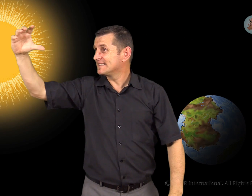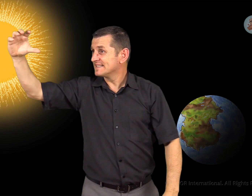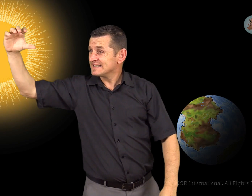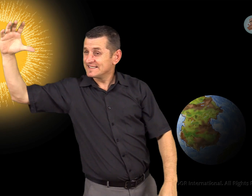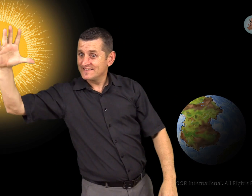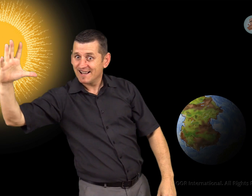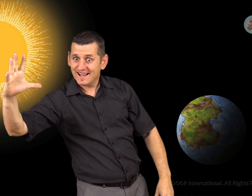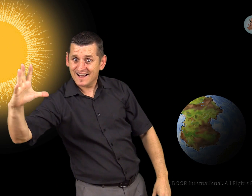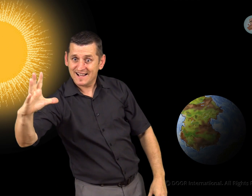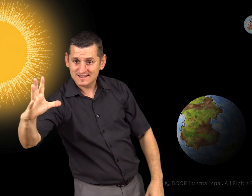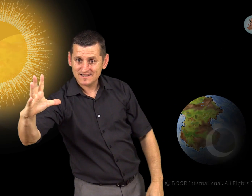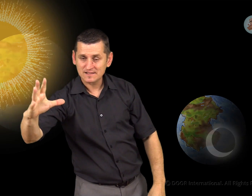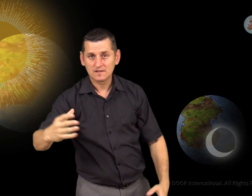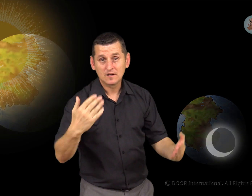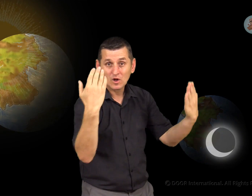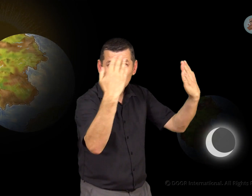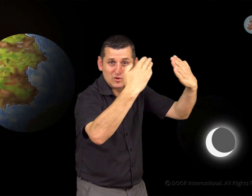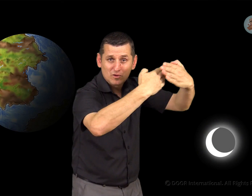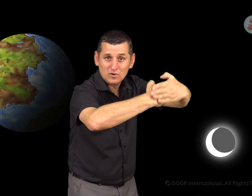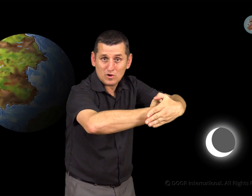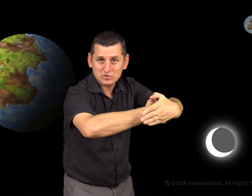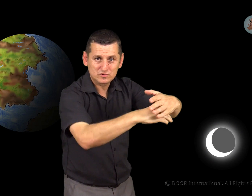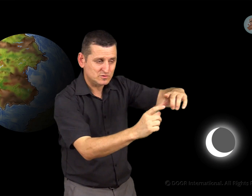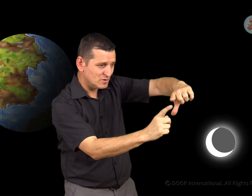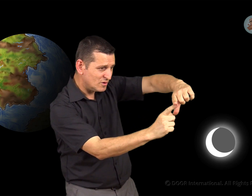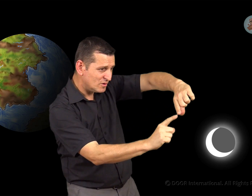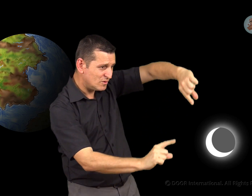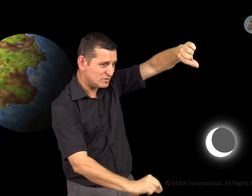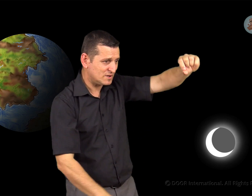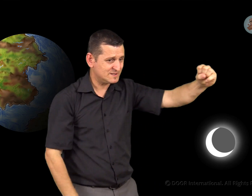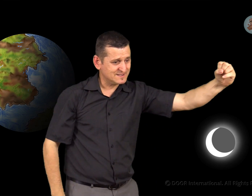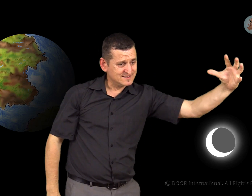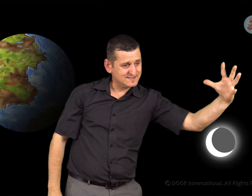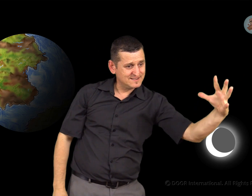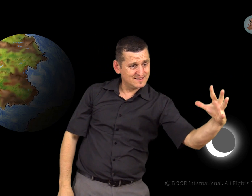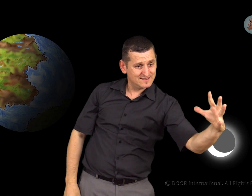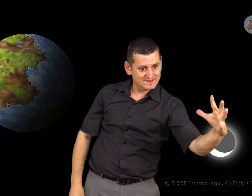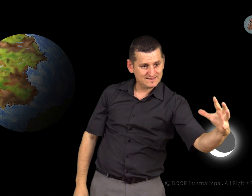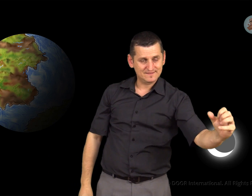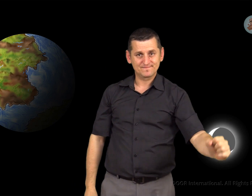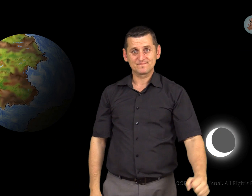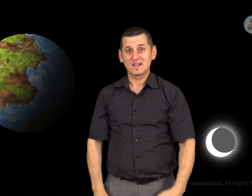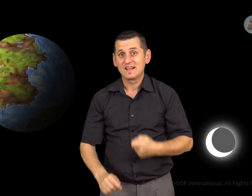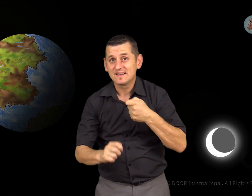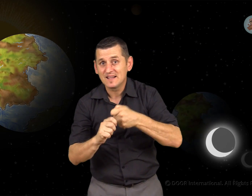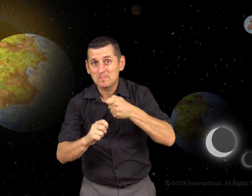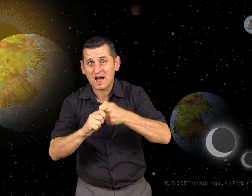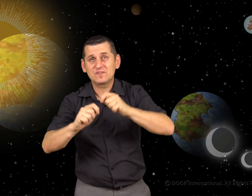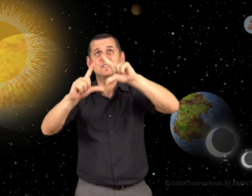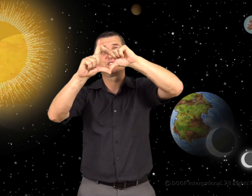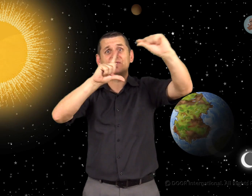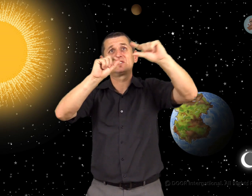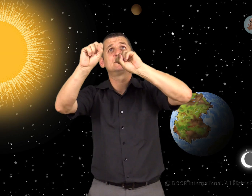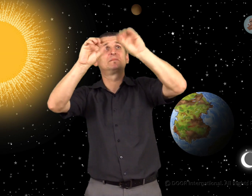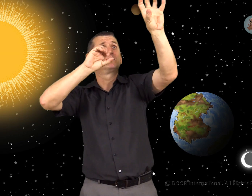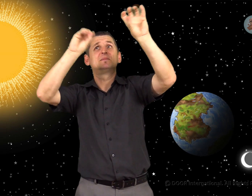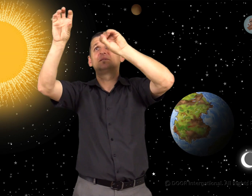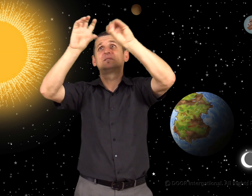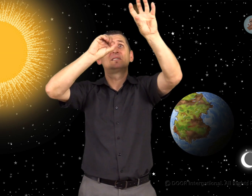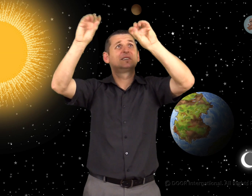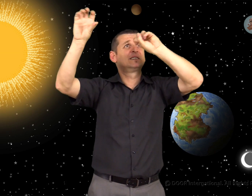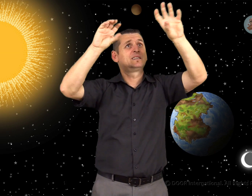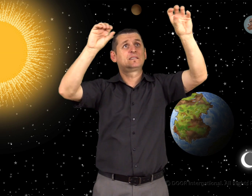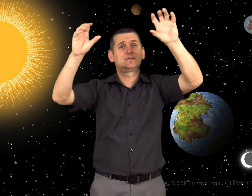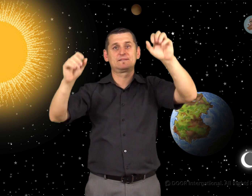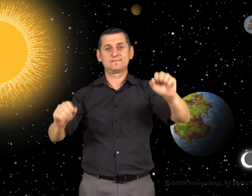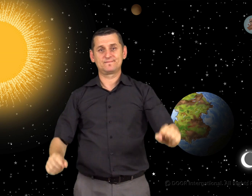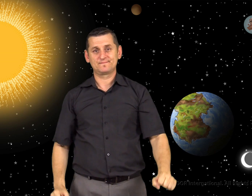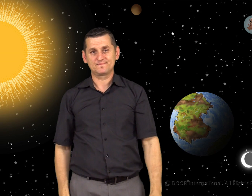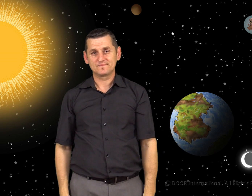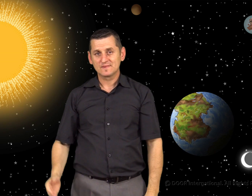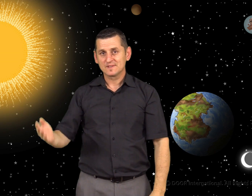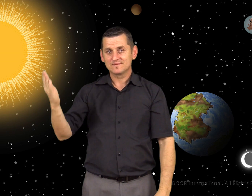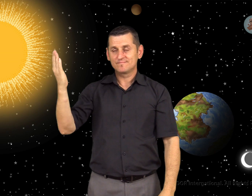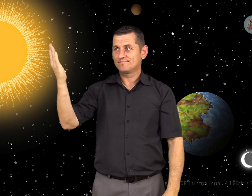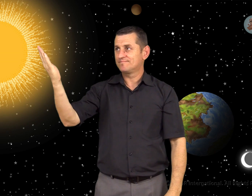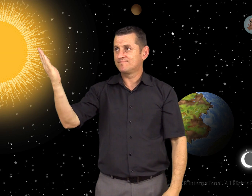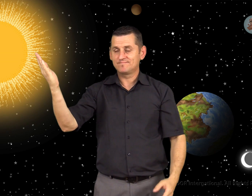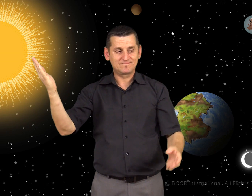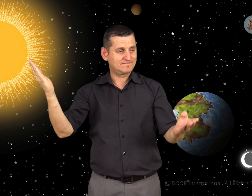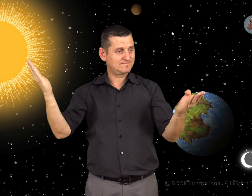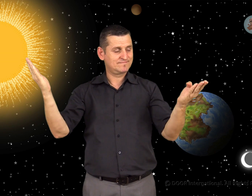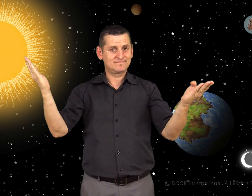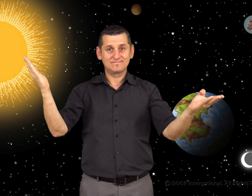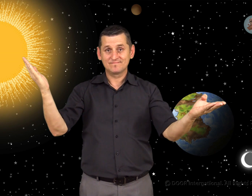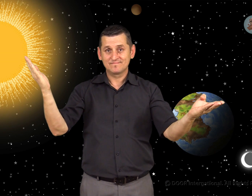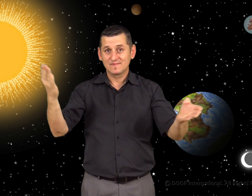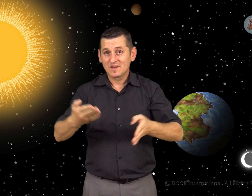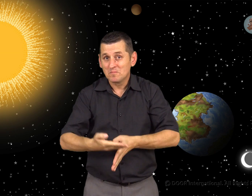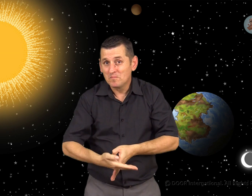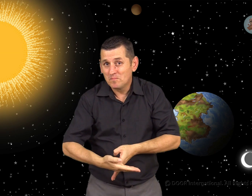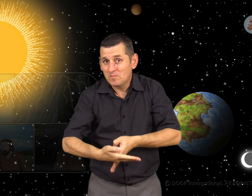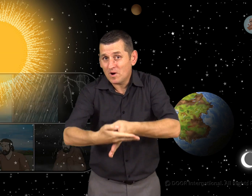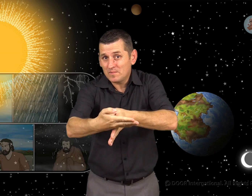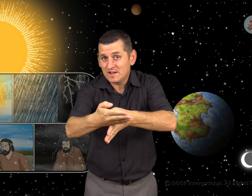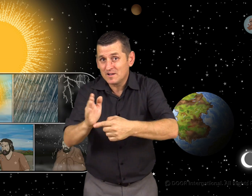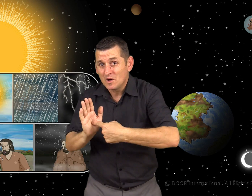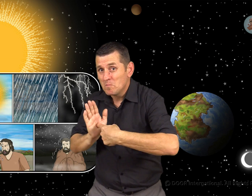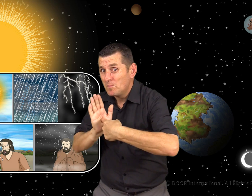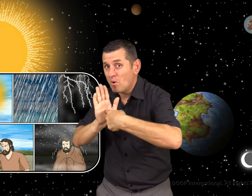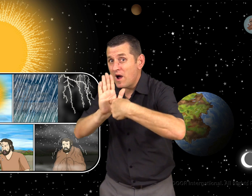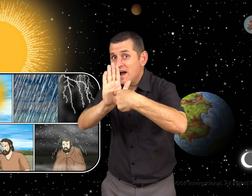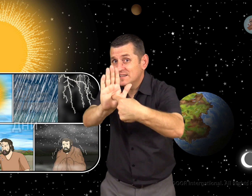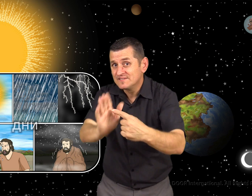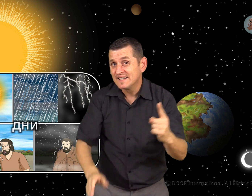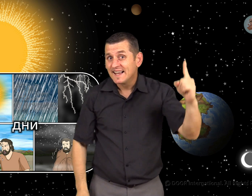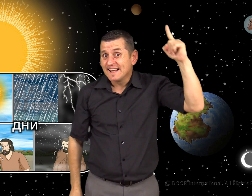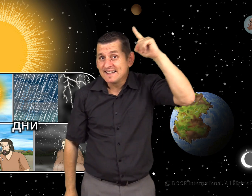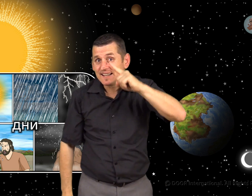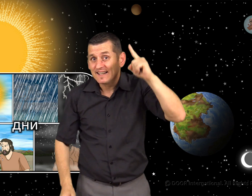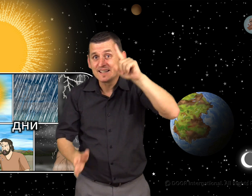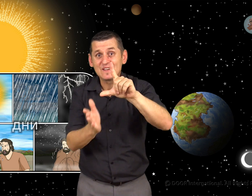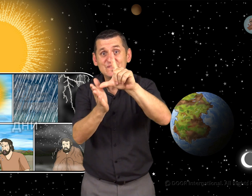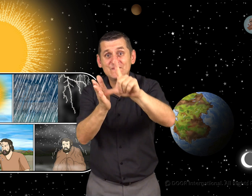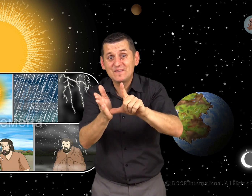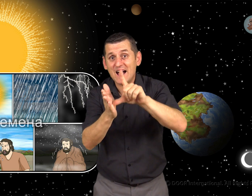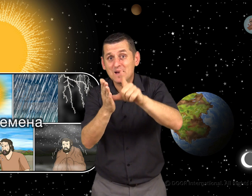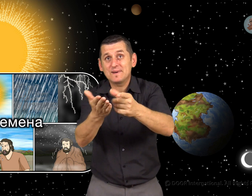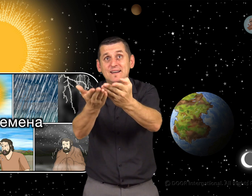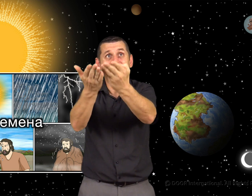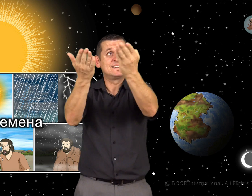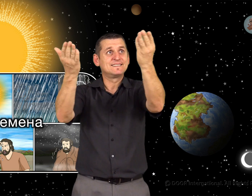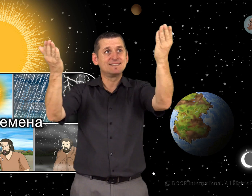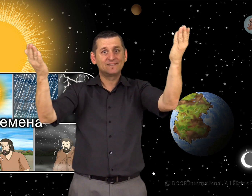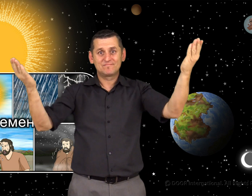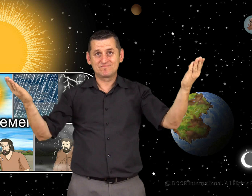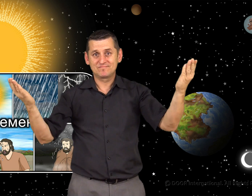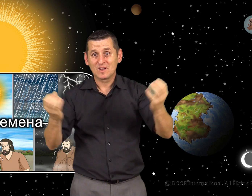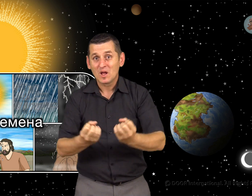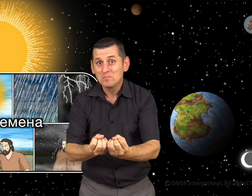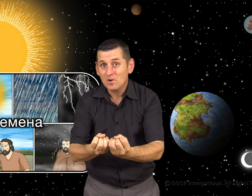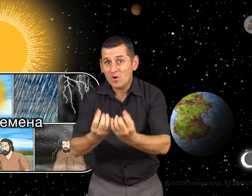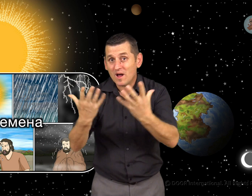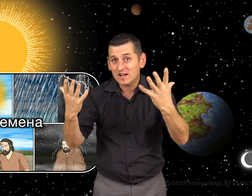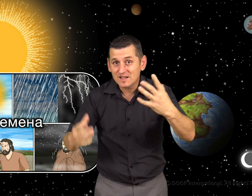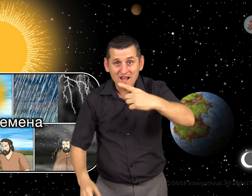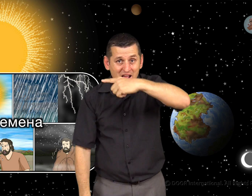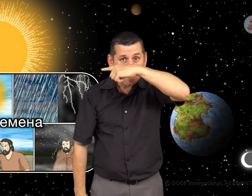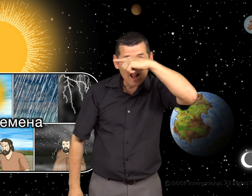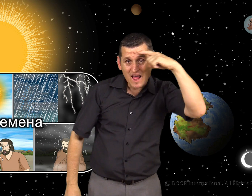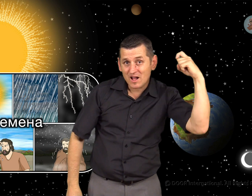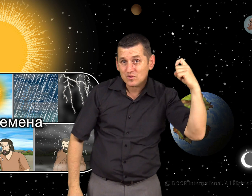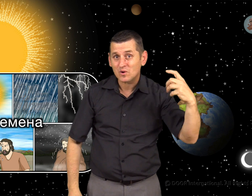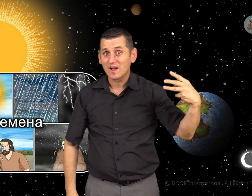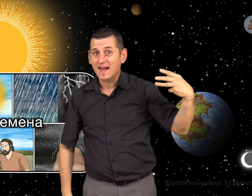And it was so. God made two great lights: the greater light to rule the day and the lesser light to rule the night. And He made the stars as well.